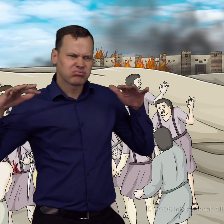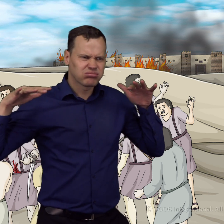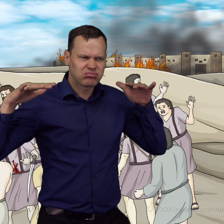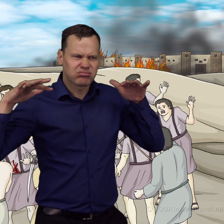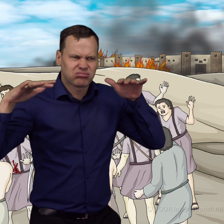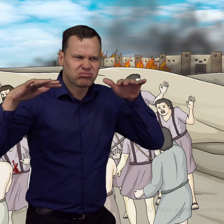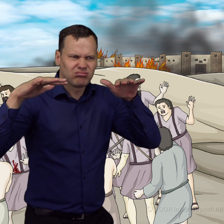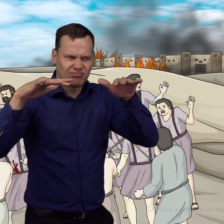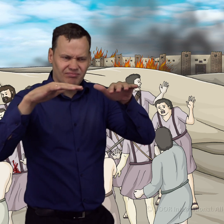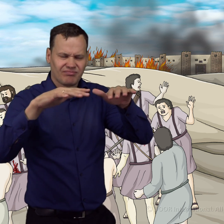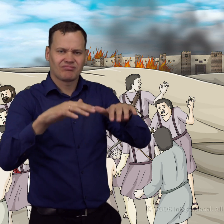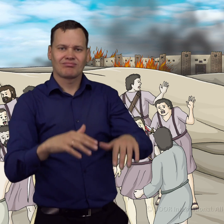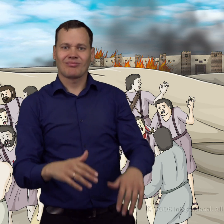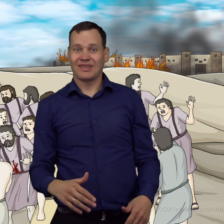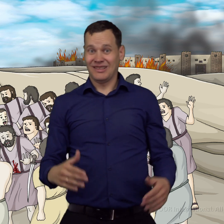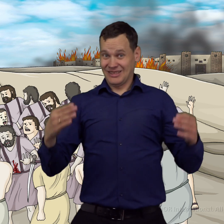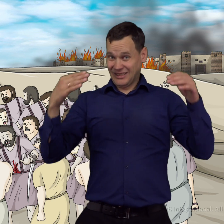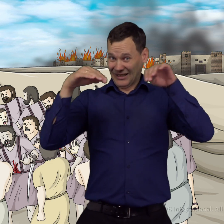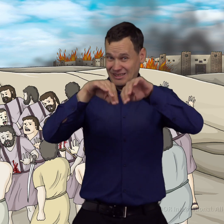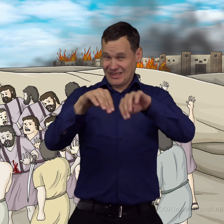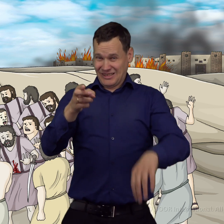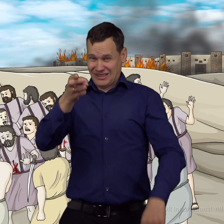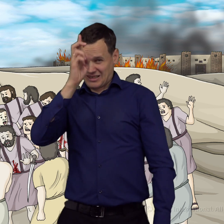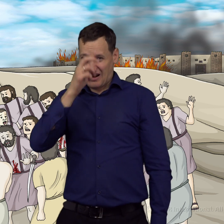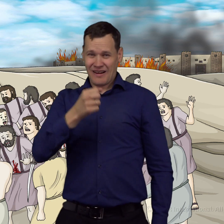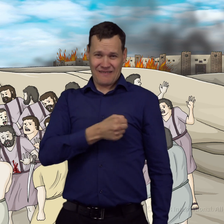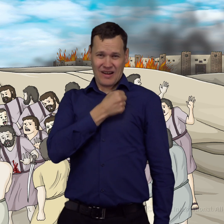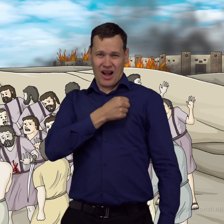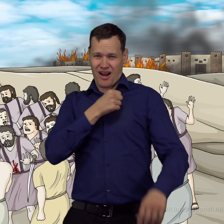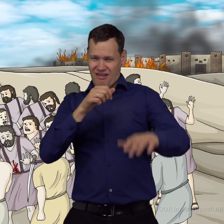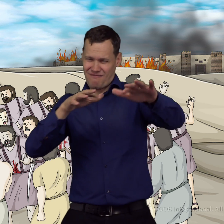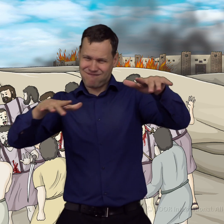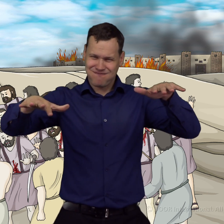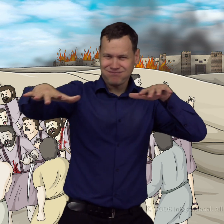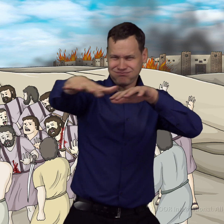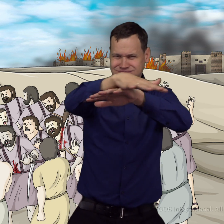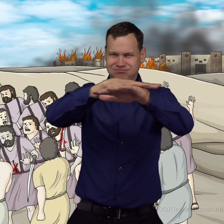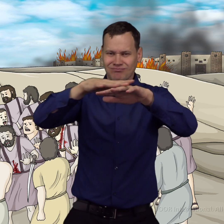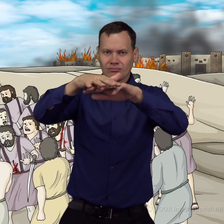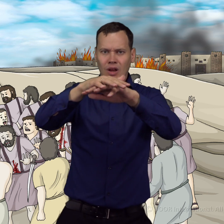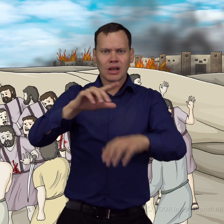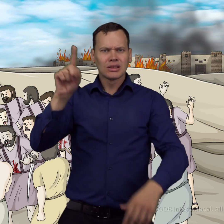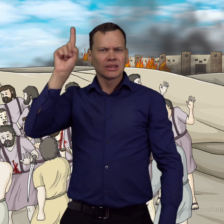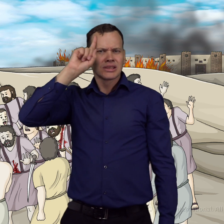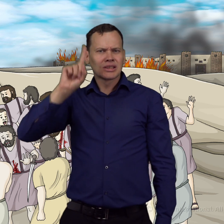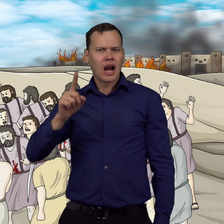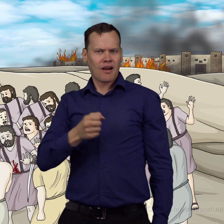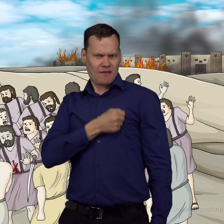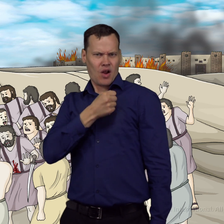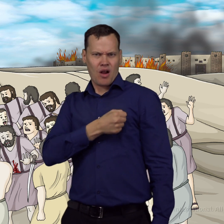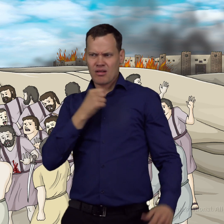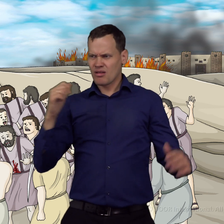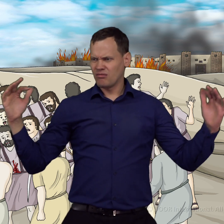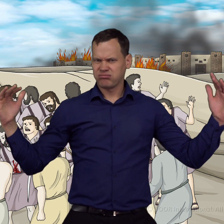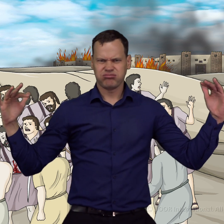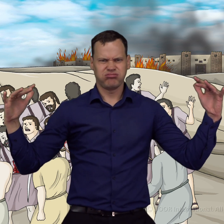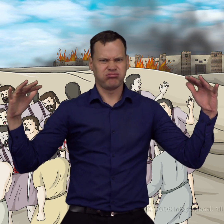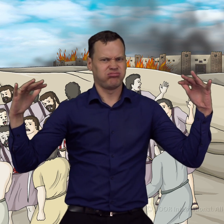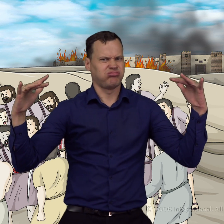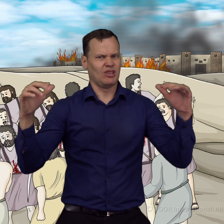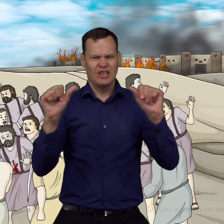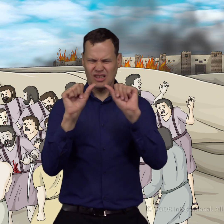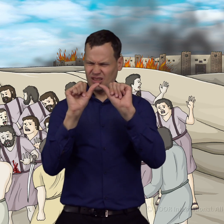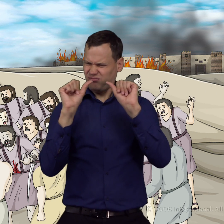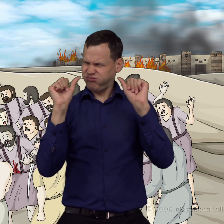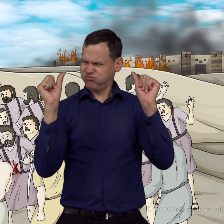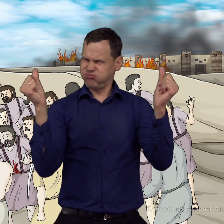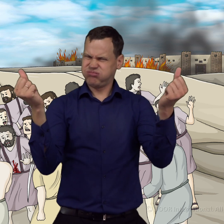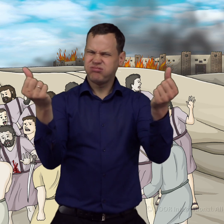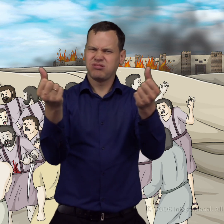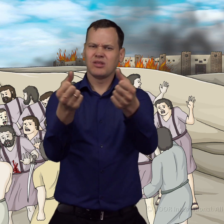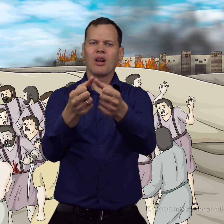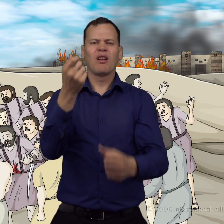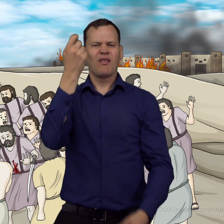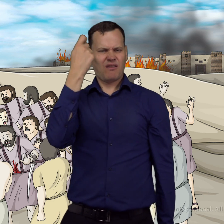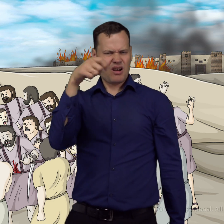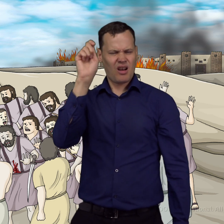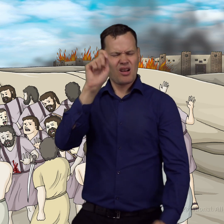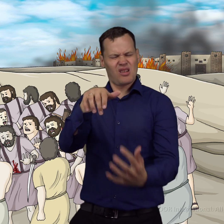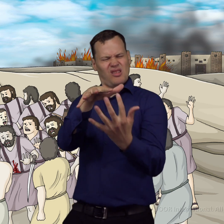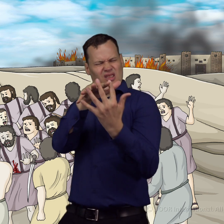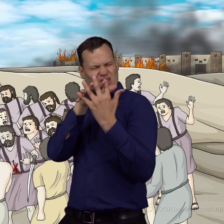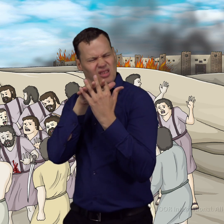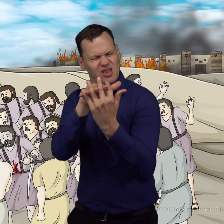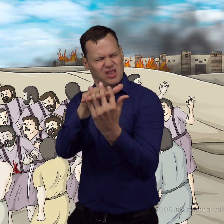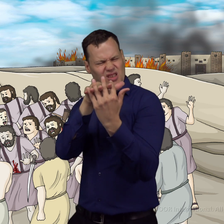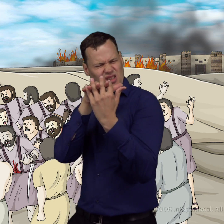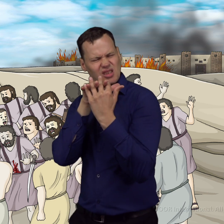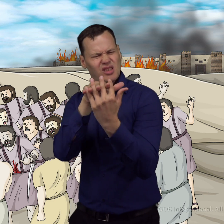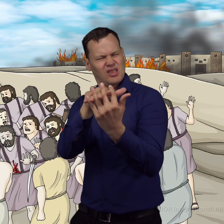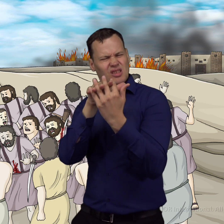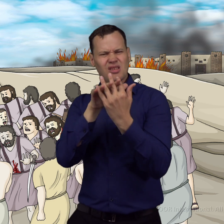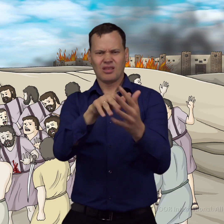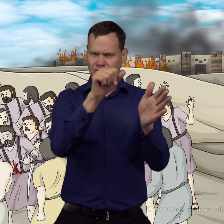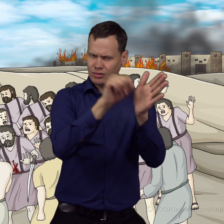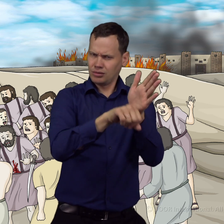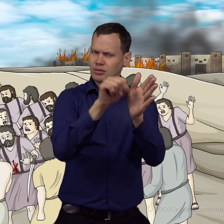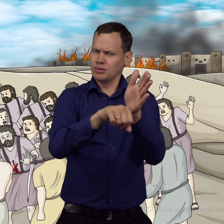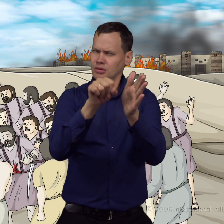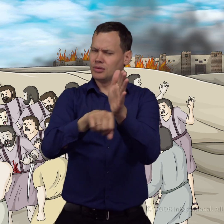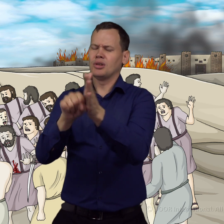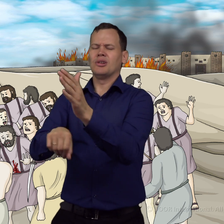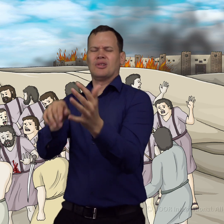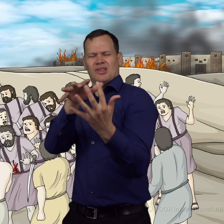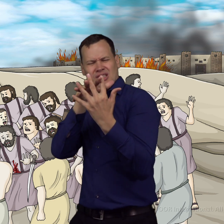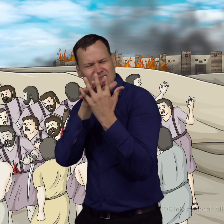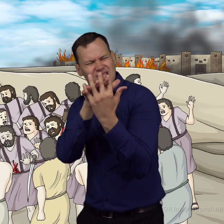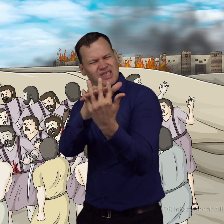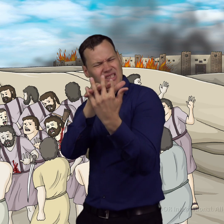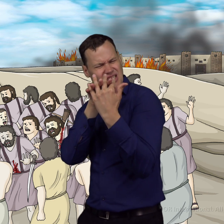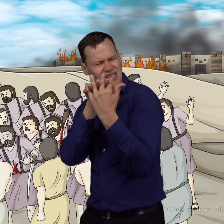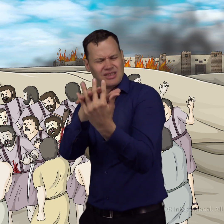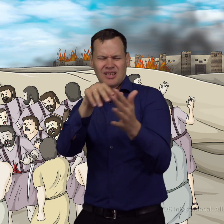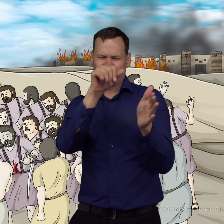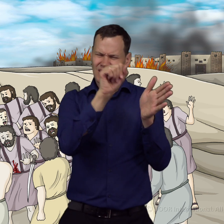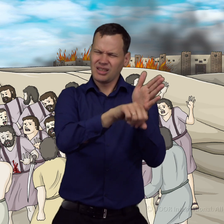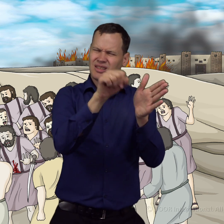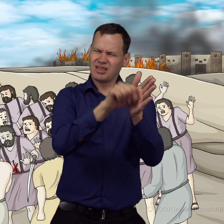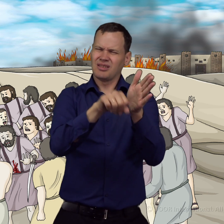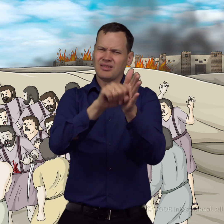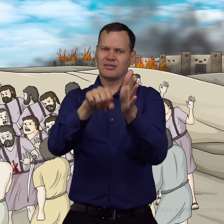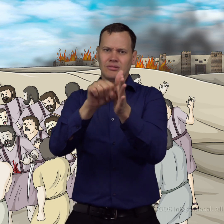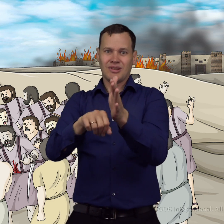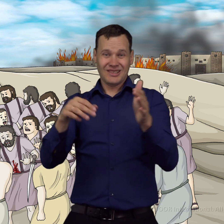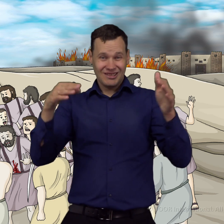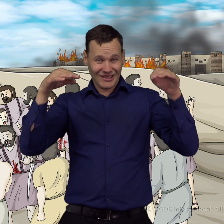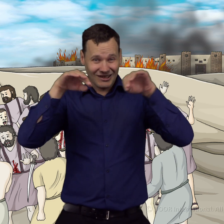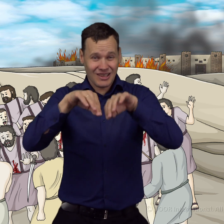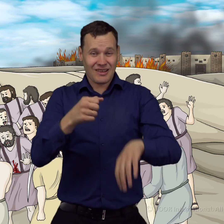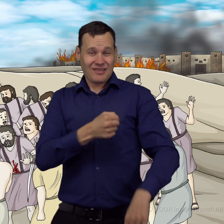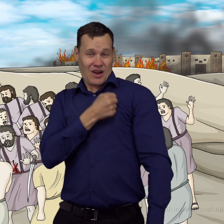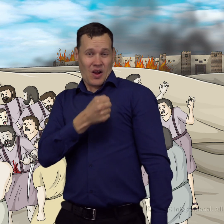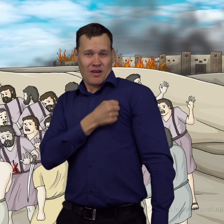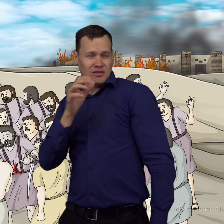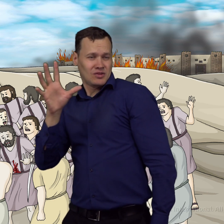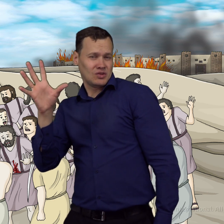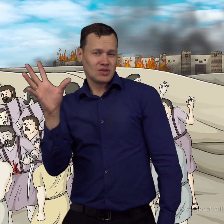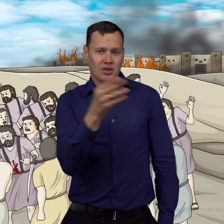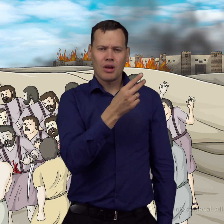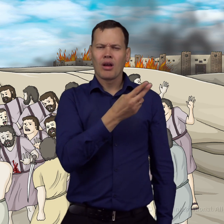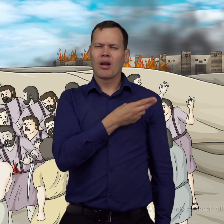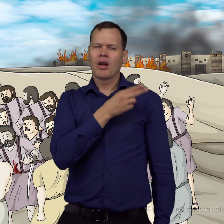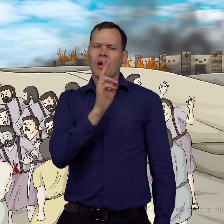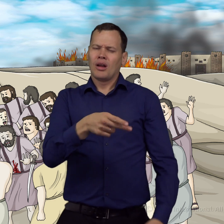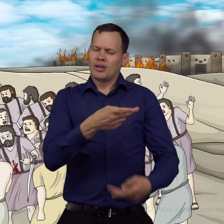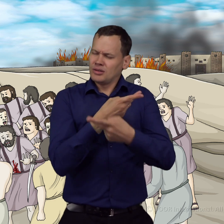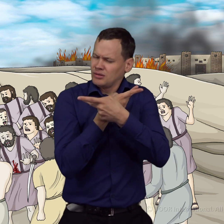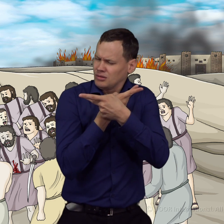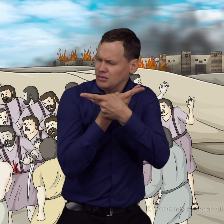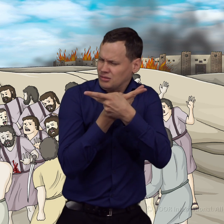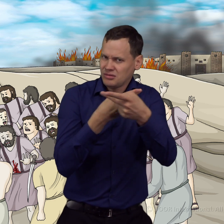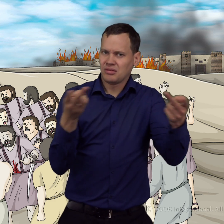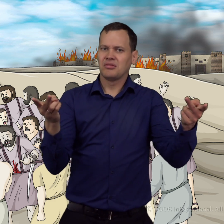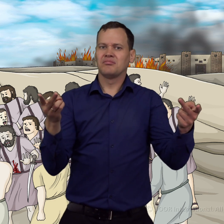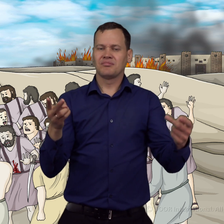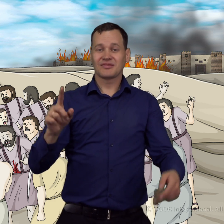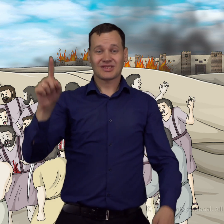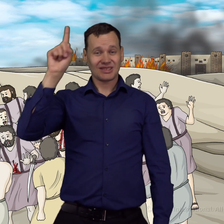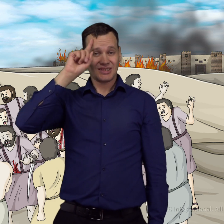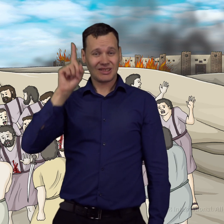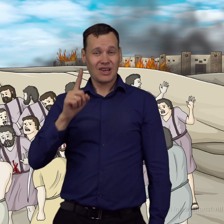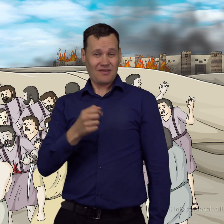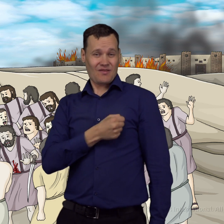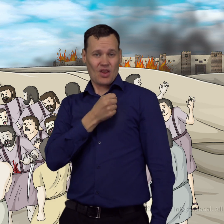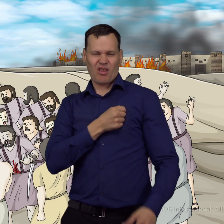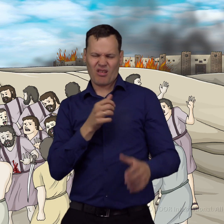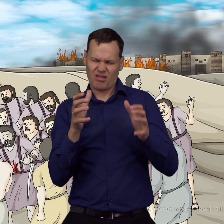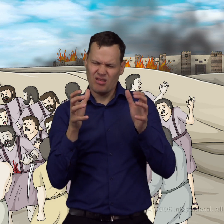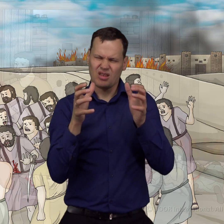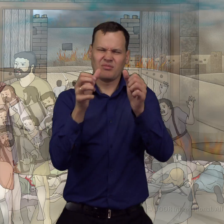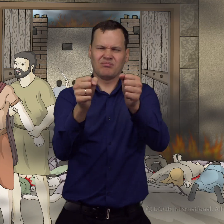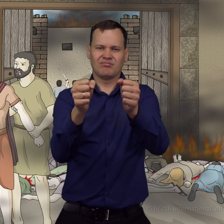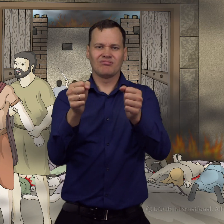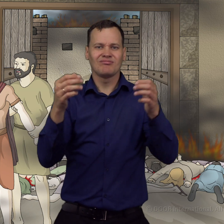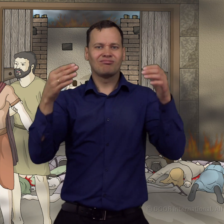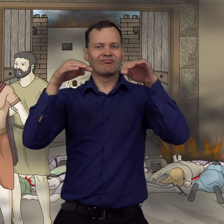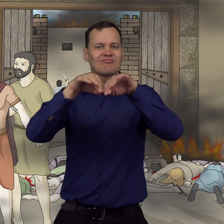Meanwhile, those in the ambush came out of the city against them, and the men of Ai were trapped between the Israelite forces on both sides. So Israel struck them down until no survivor or fugitive remained.